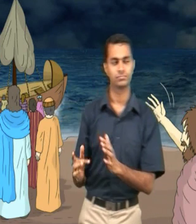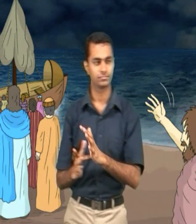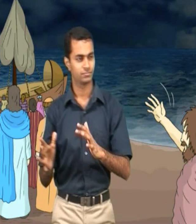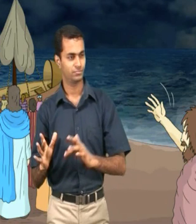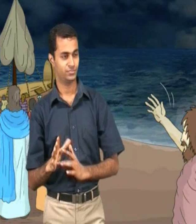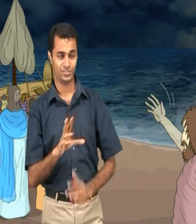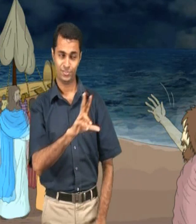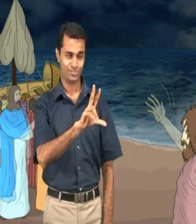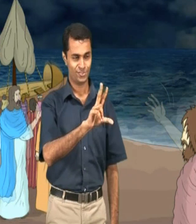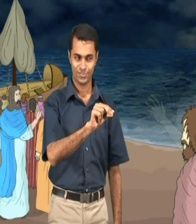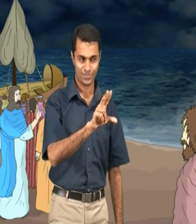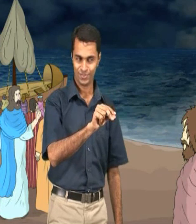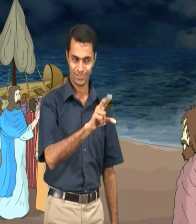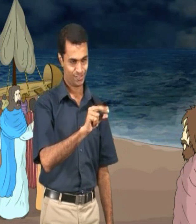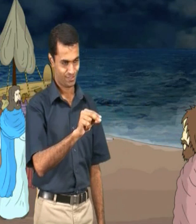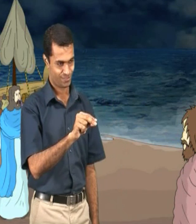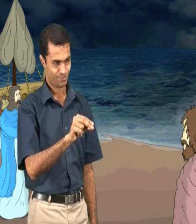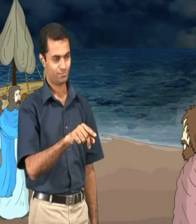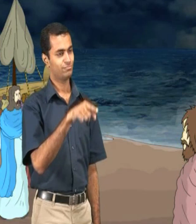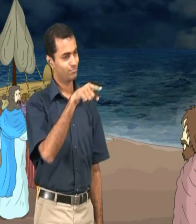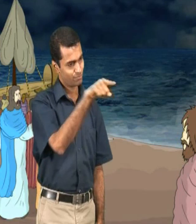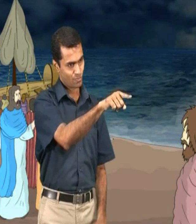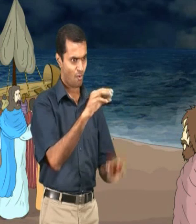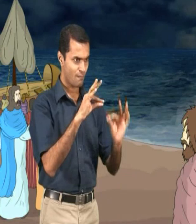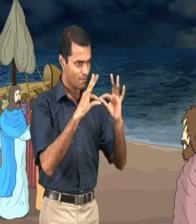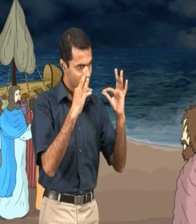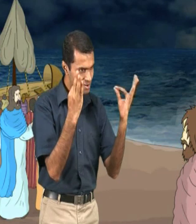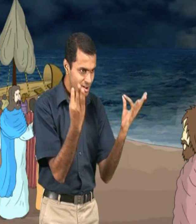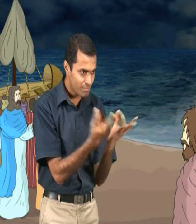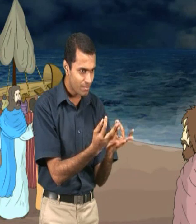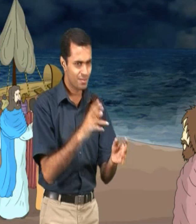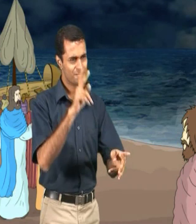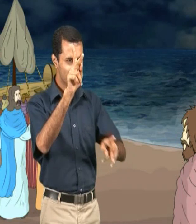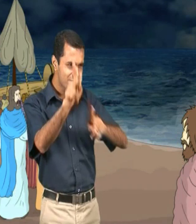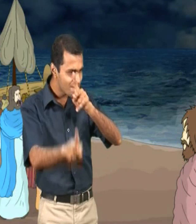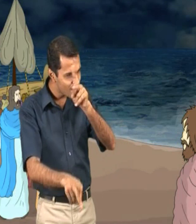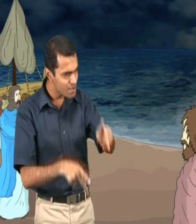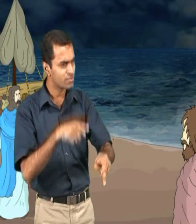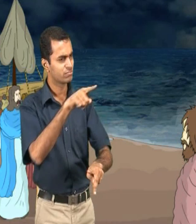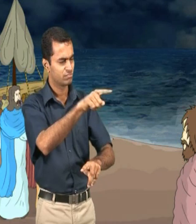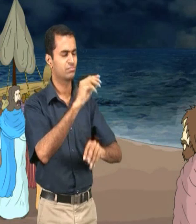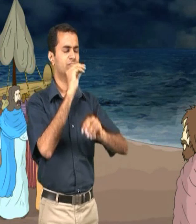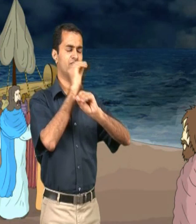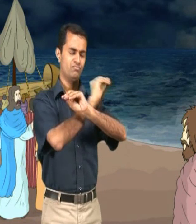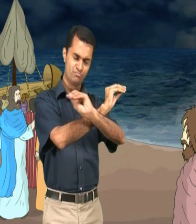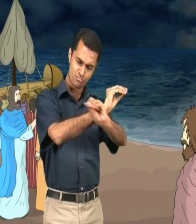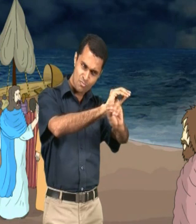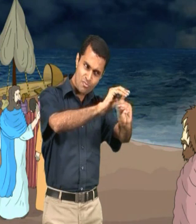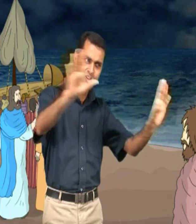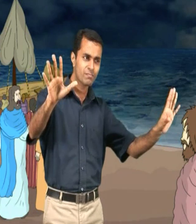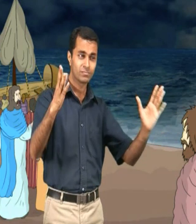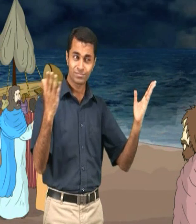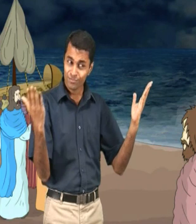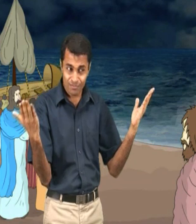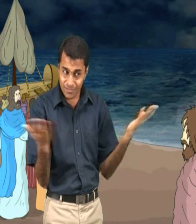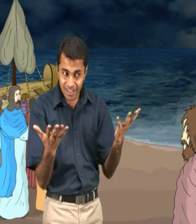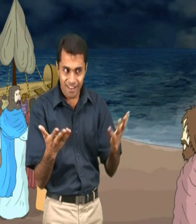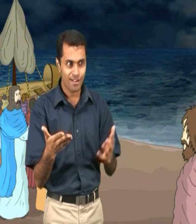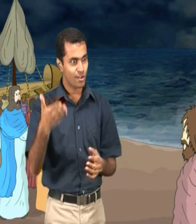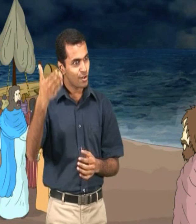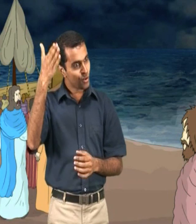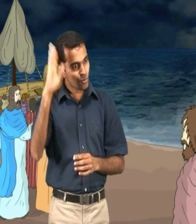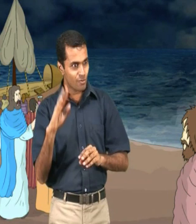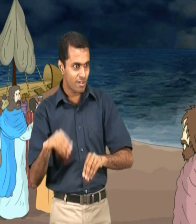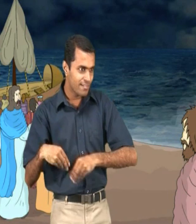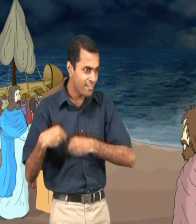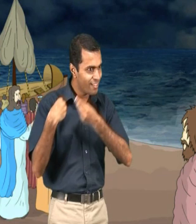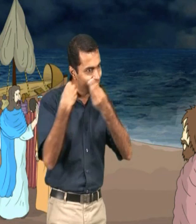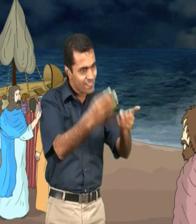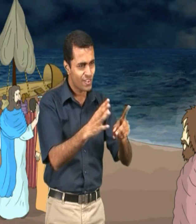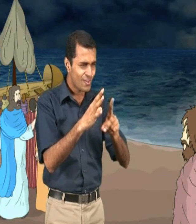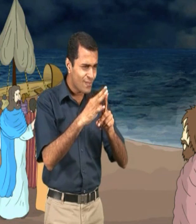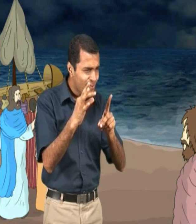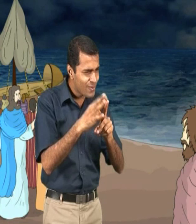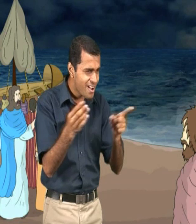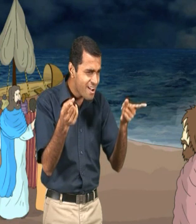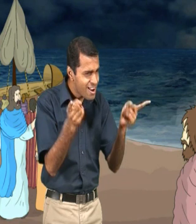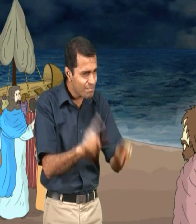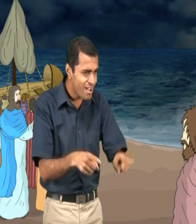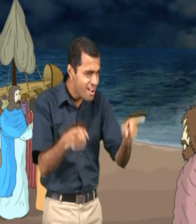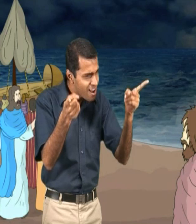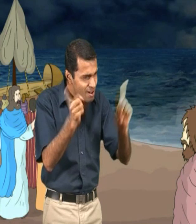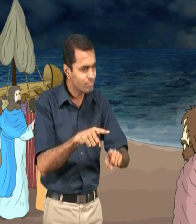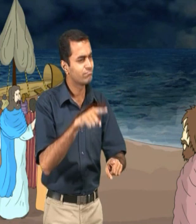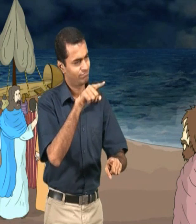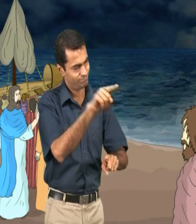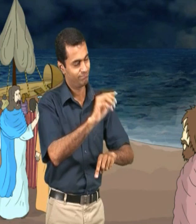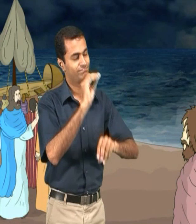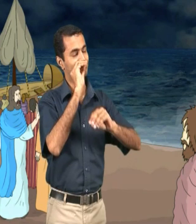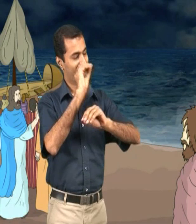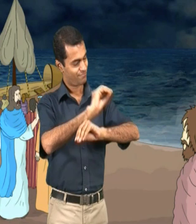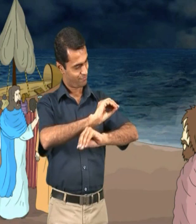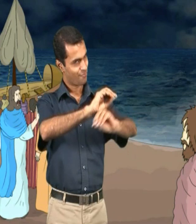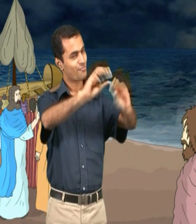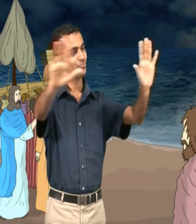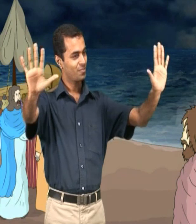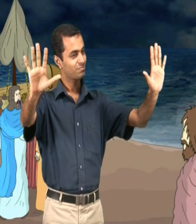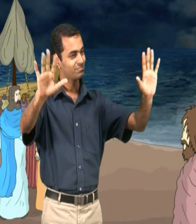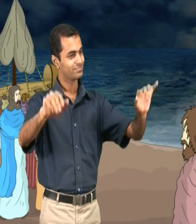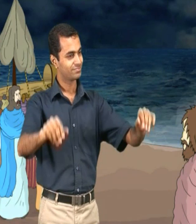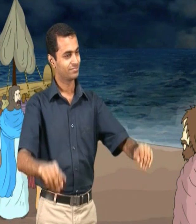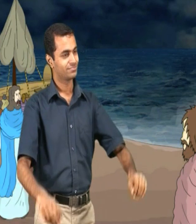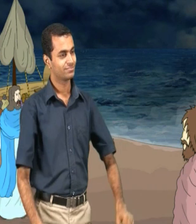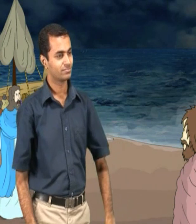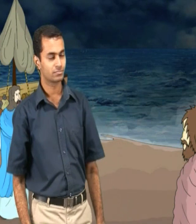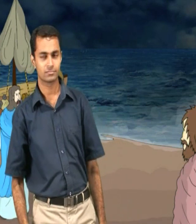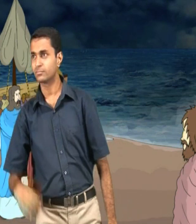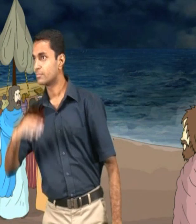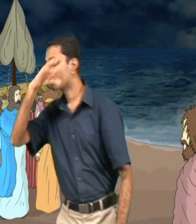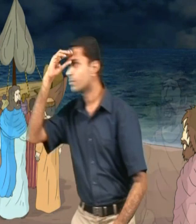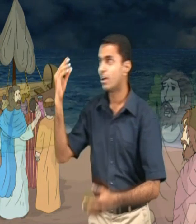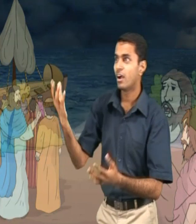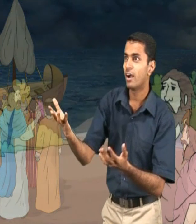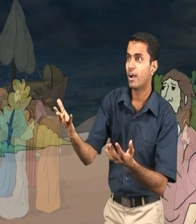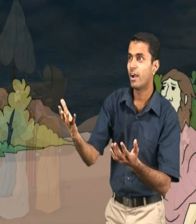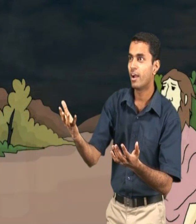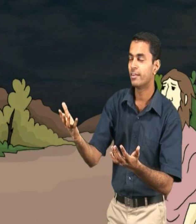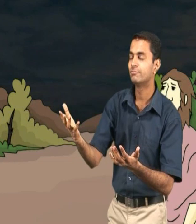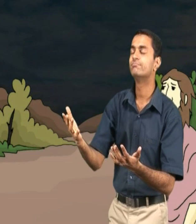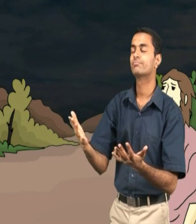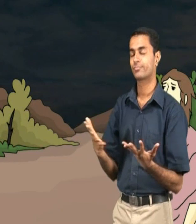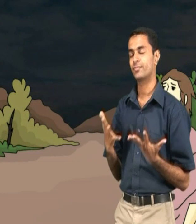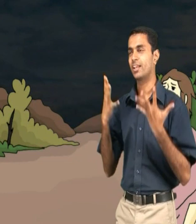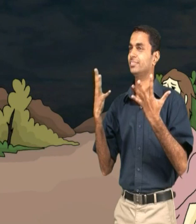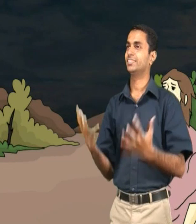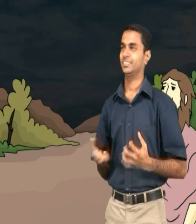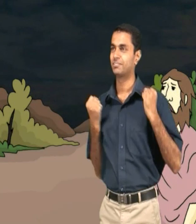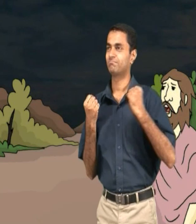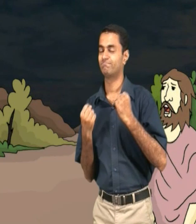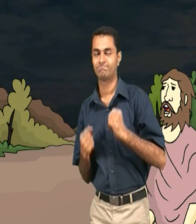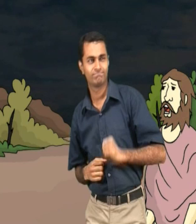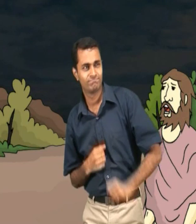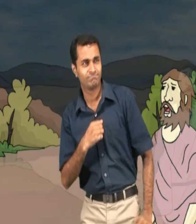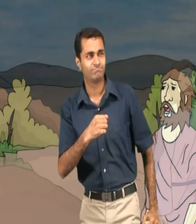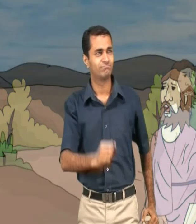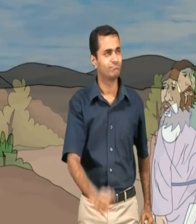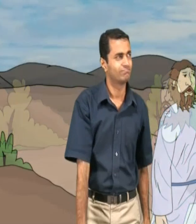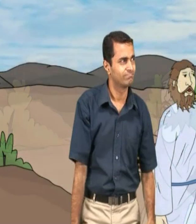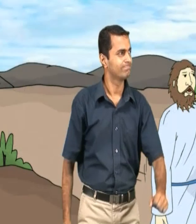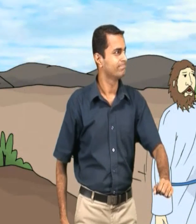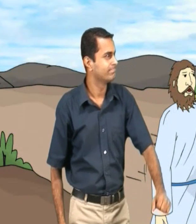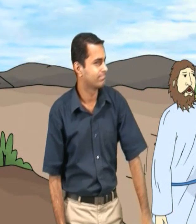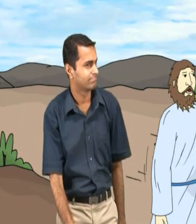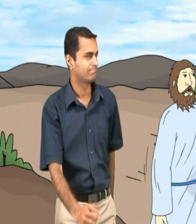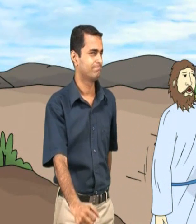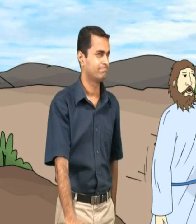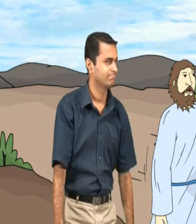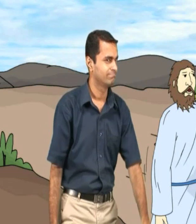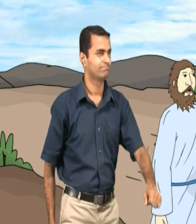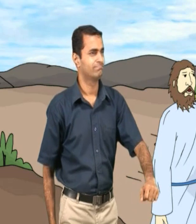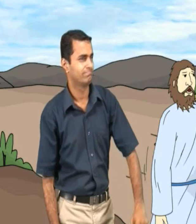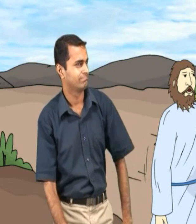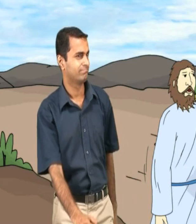“Go home to your own people,” He said, “and tell them how much the Lord has done for you, and what mercy He has shown you.”